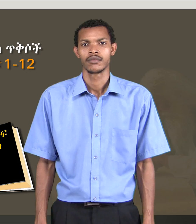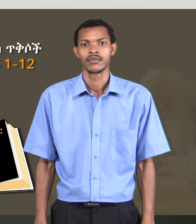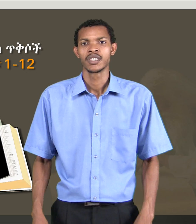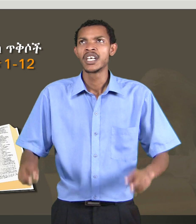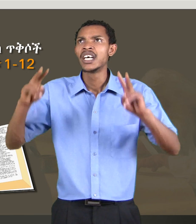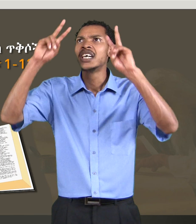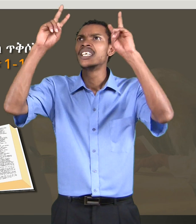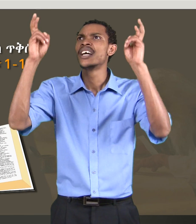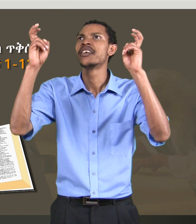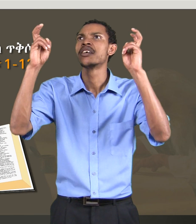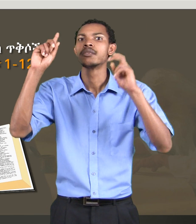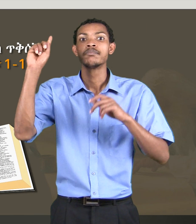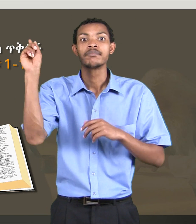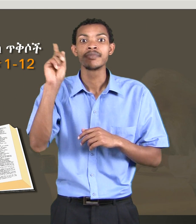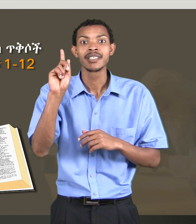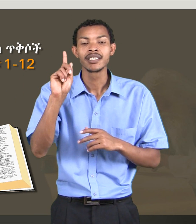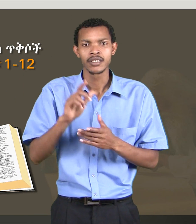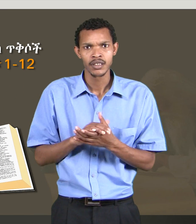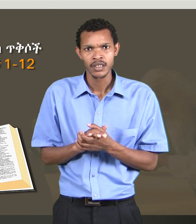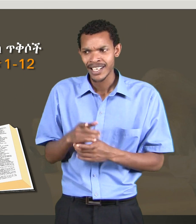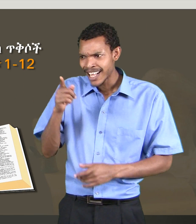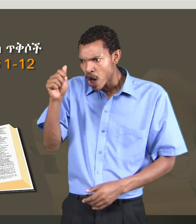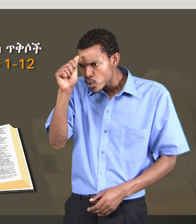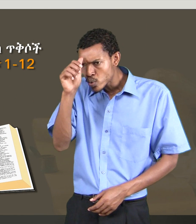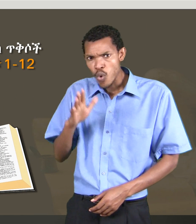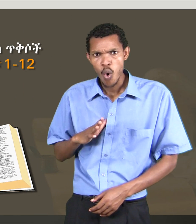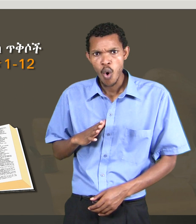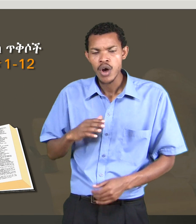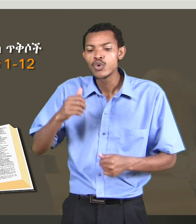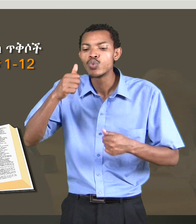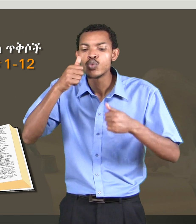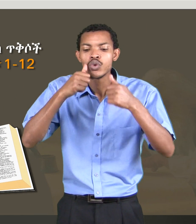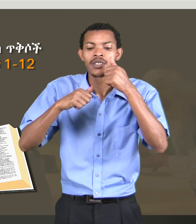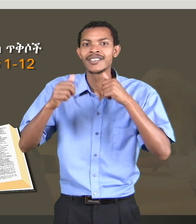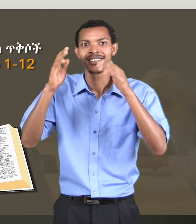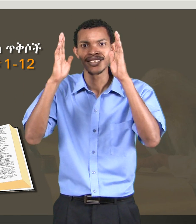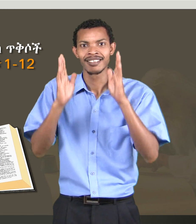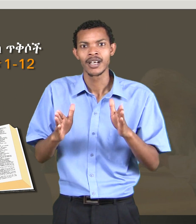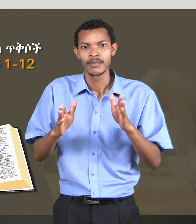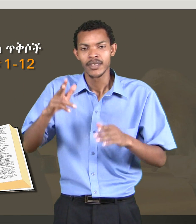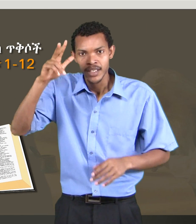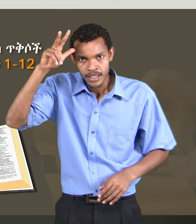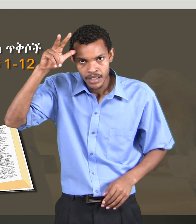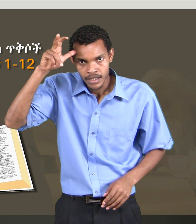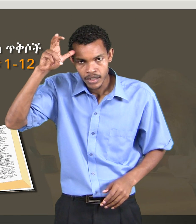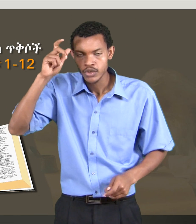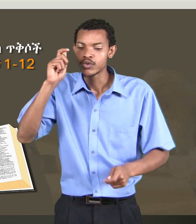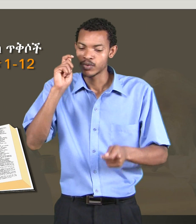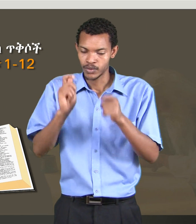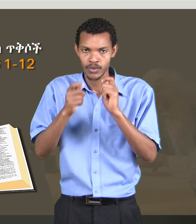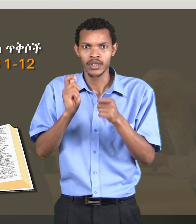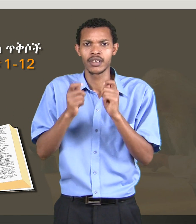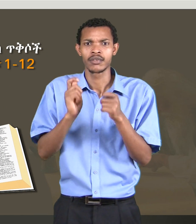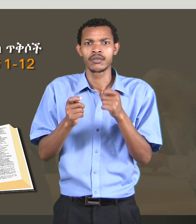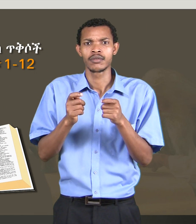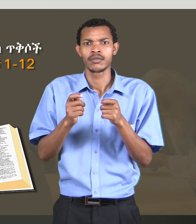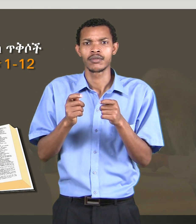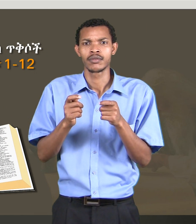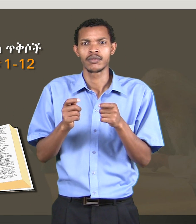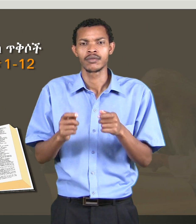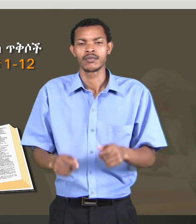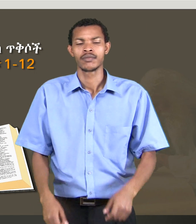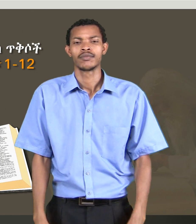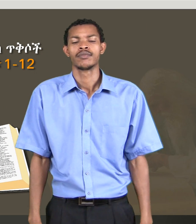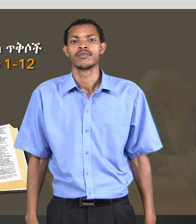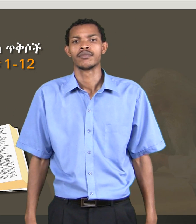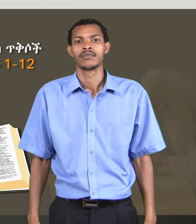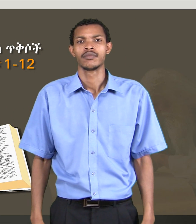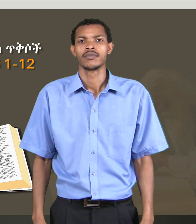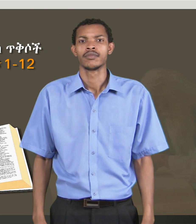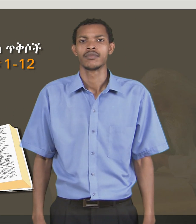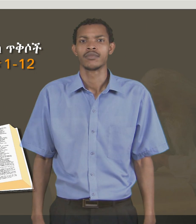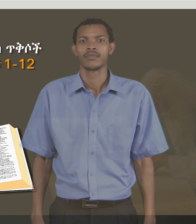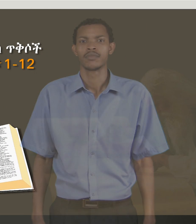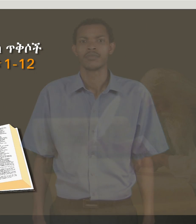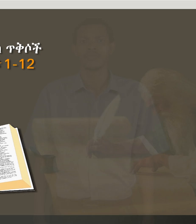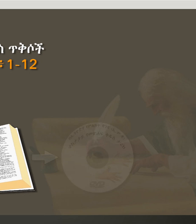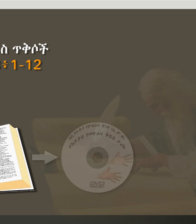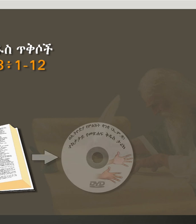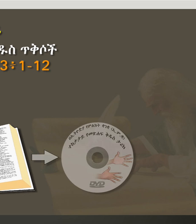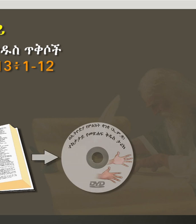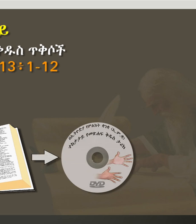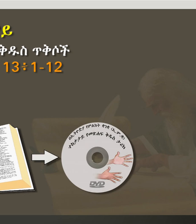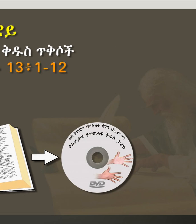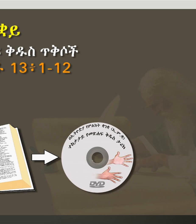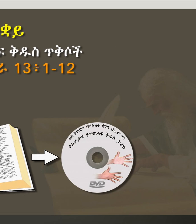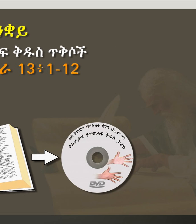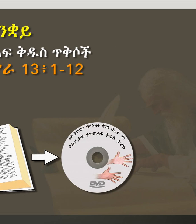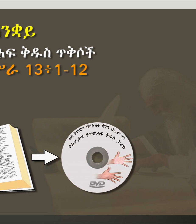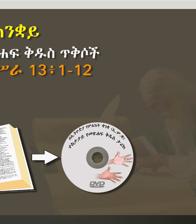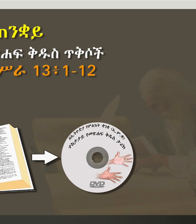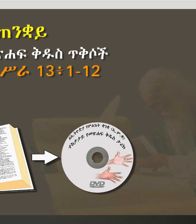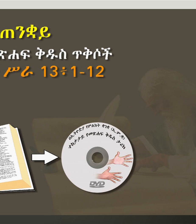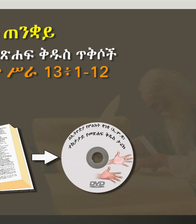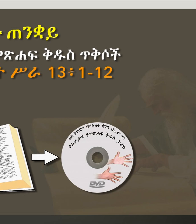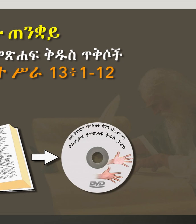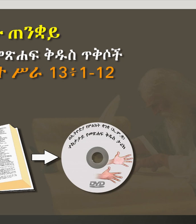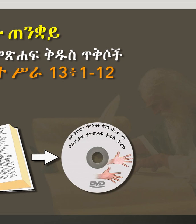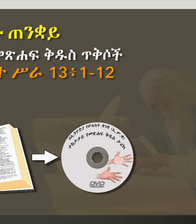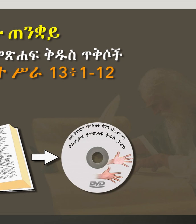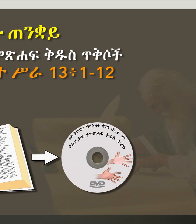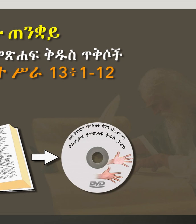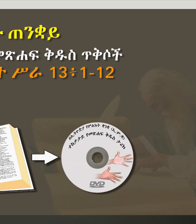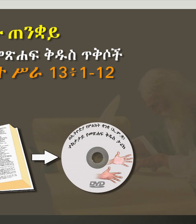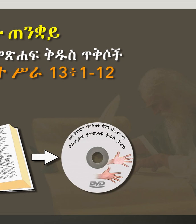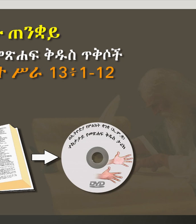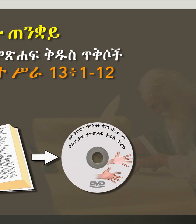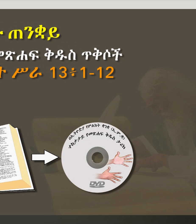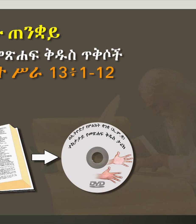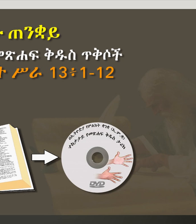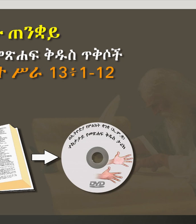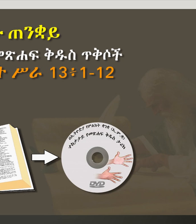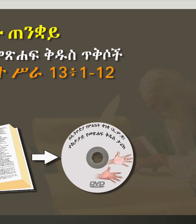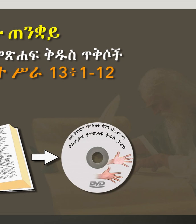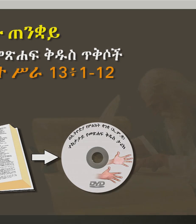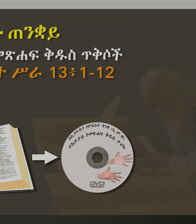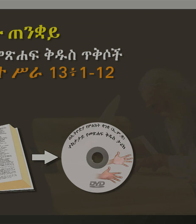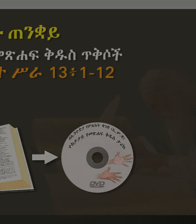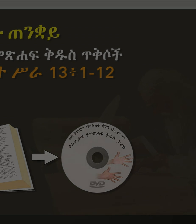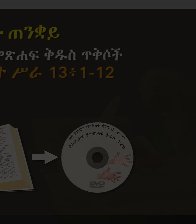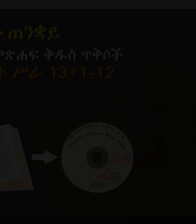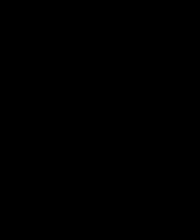Paul and Barnabas' mission and a Jewish sorcerer